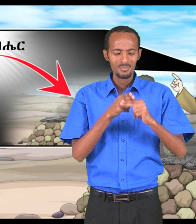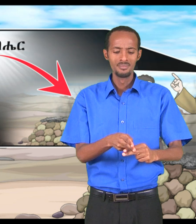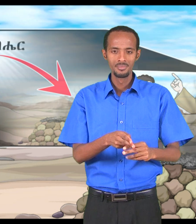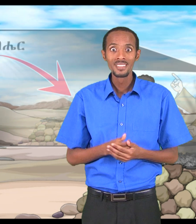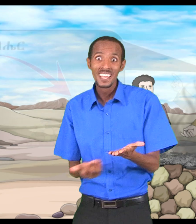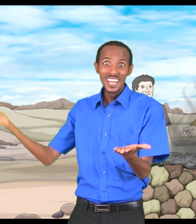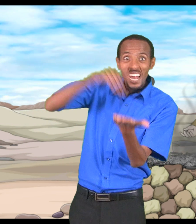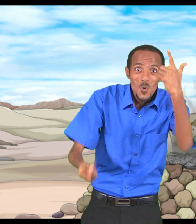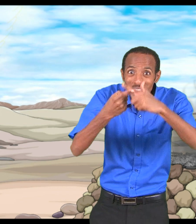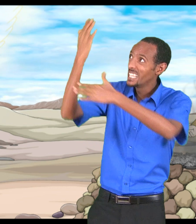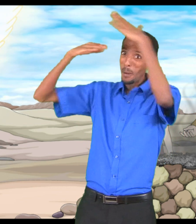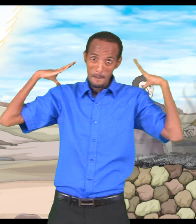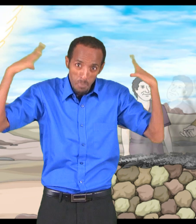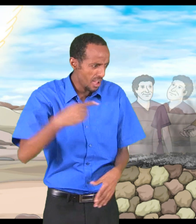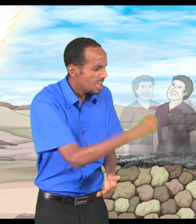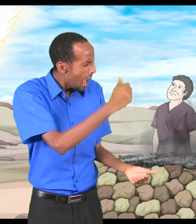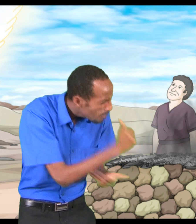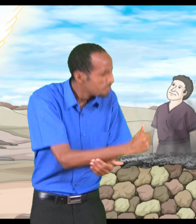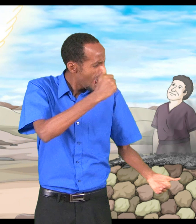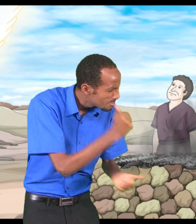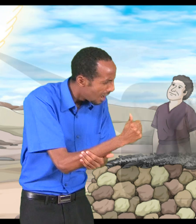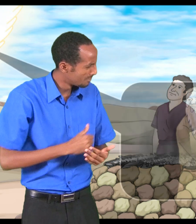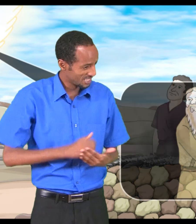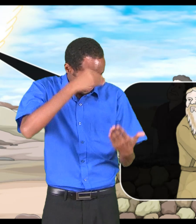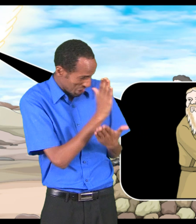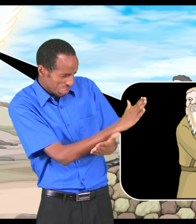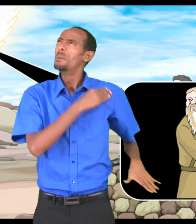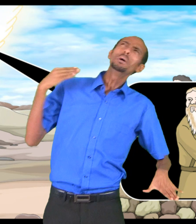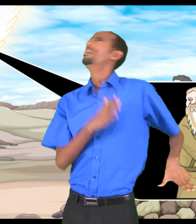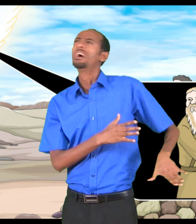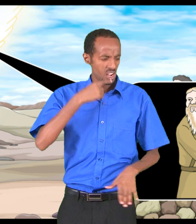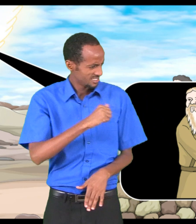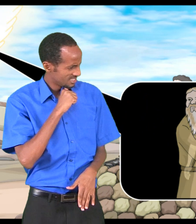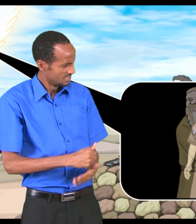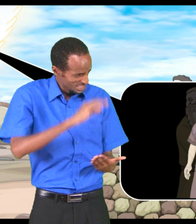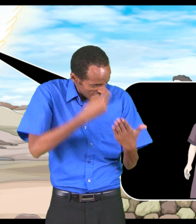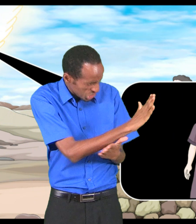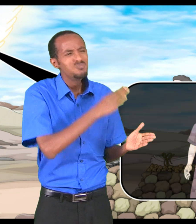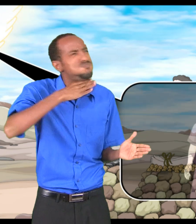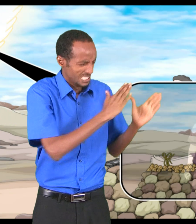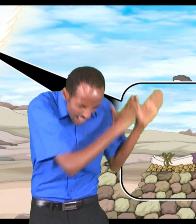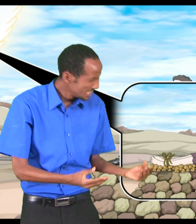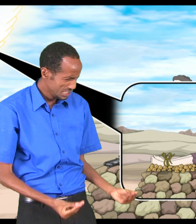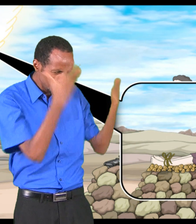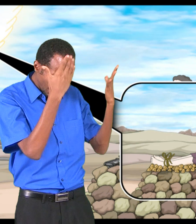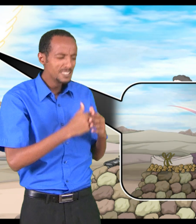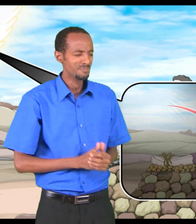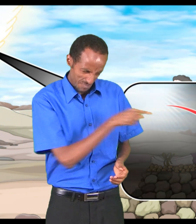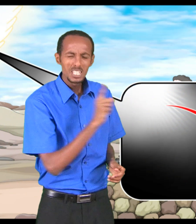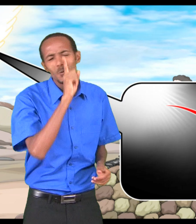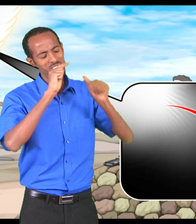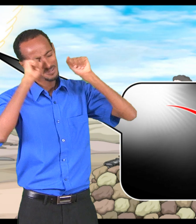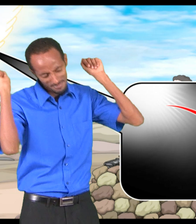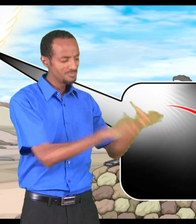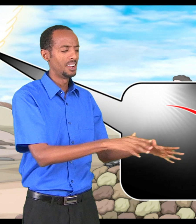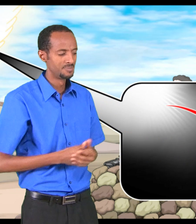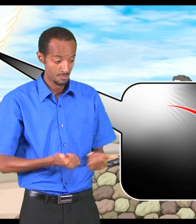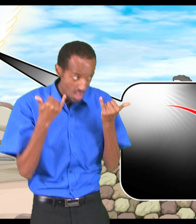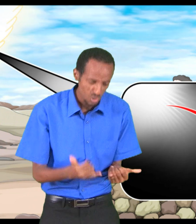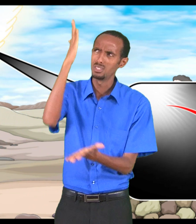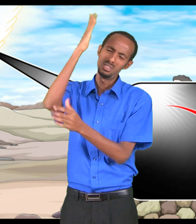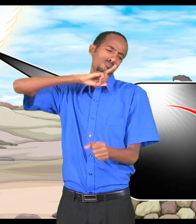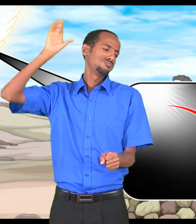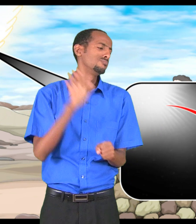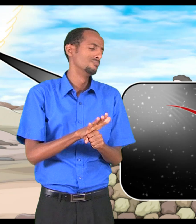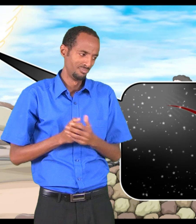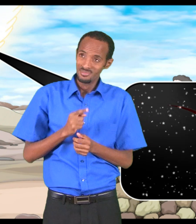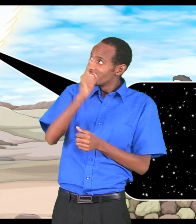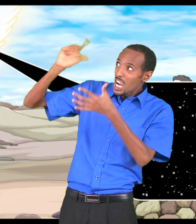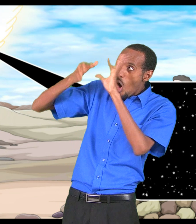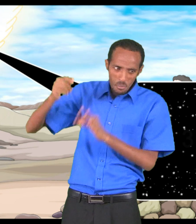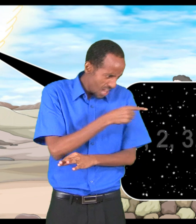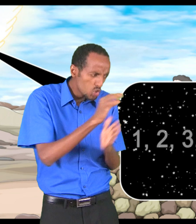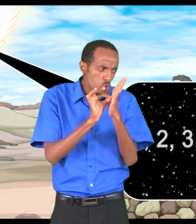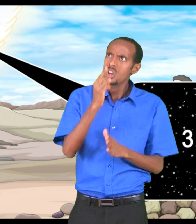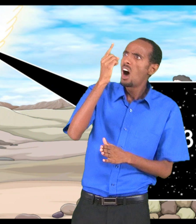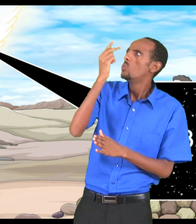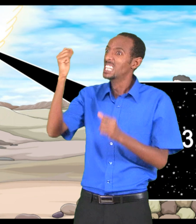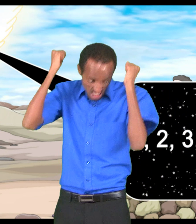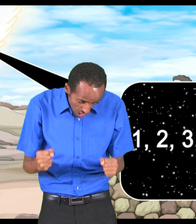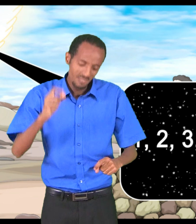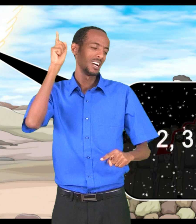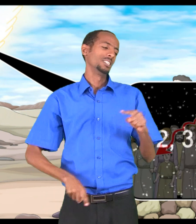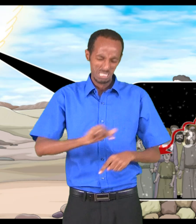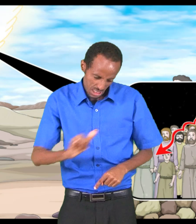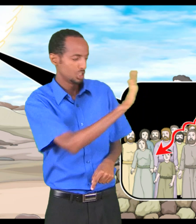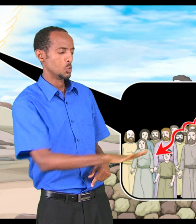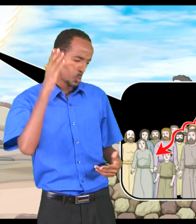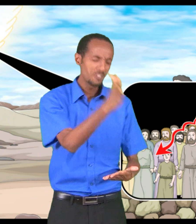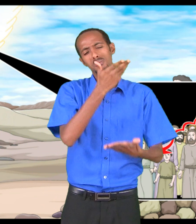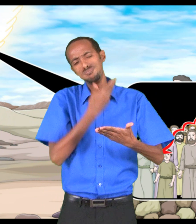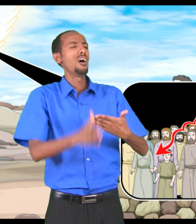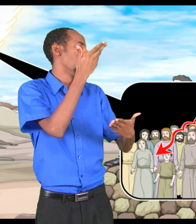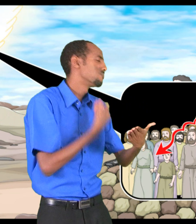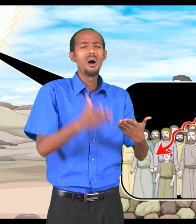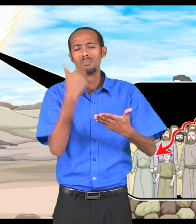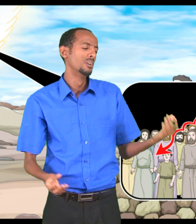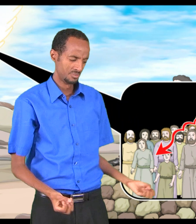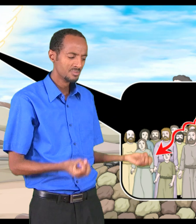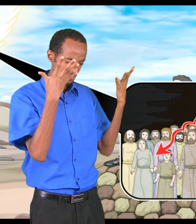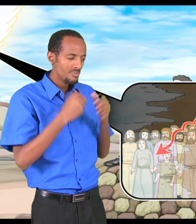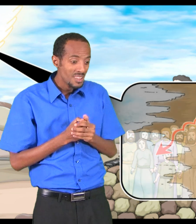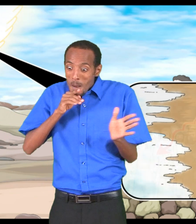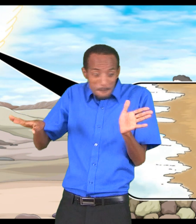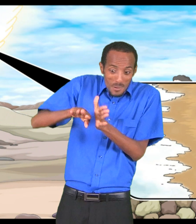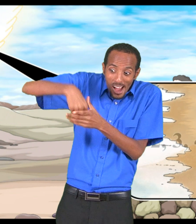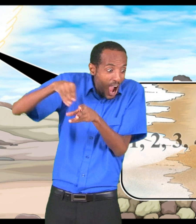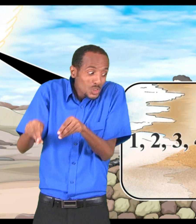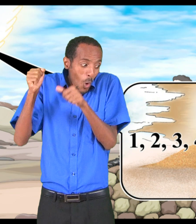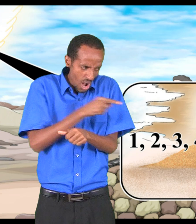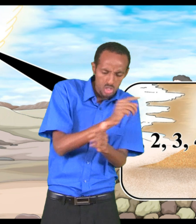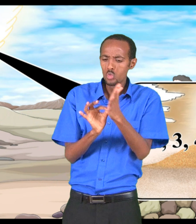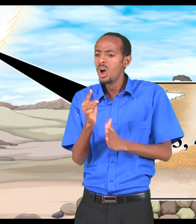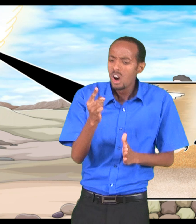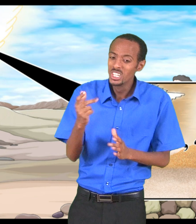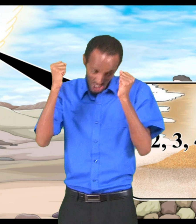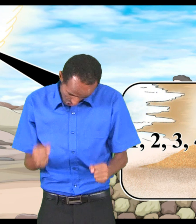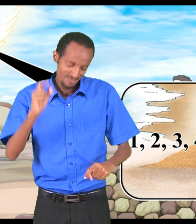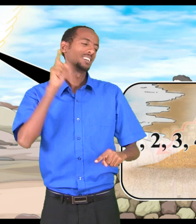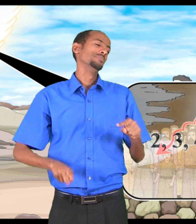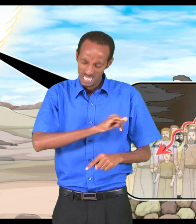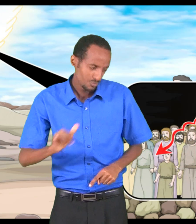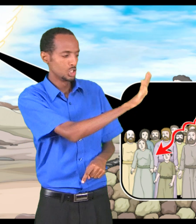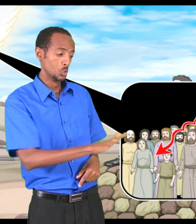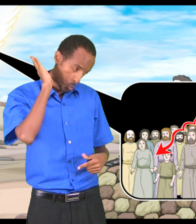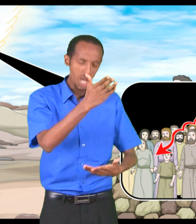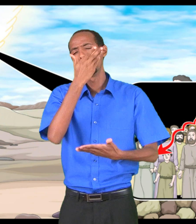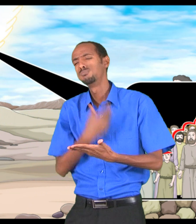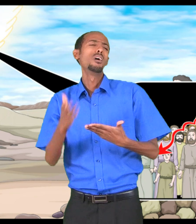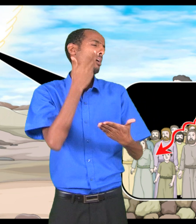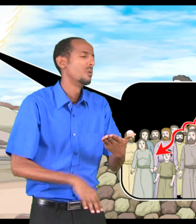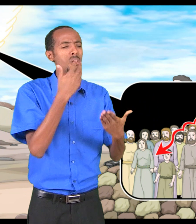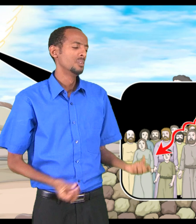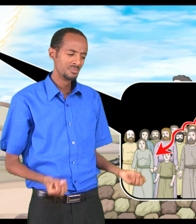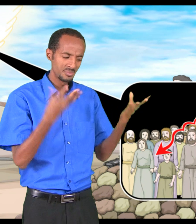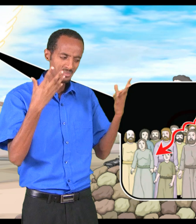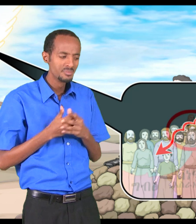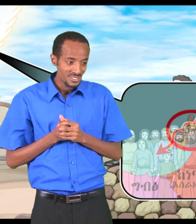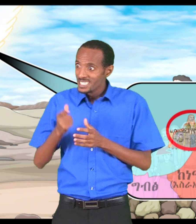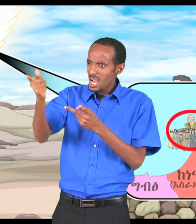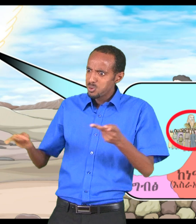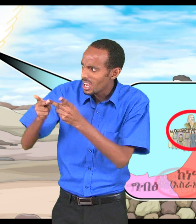And the angel of the LORD called to Abraham from heaven a second time, saying, “By Myself I have sworn, declares the LORD, that because you have done this and have not withheld your only son, I will surely bless you, and I will multiply your descendants like the stars in the sky and the sand on the seashore.